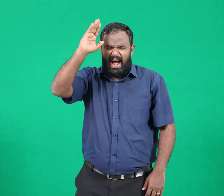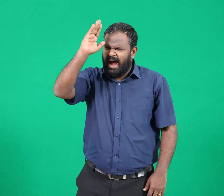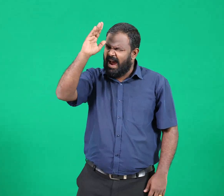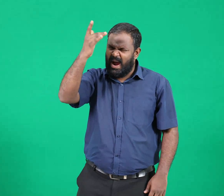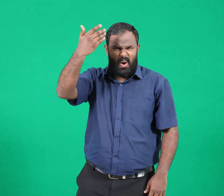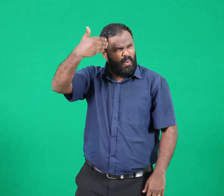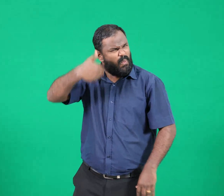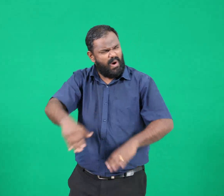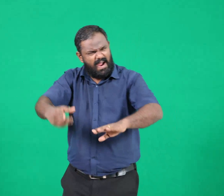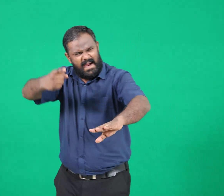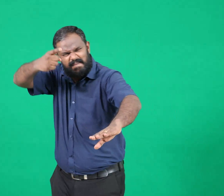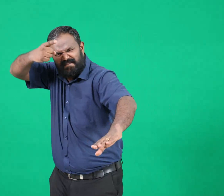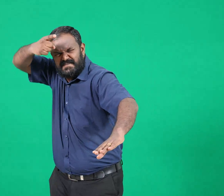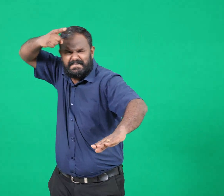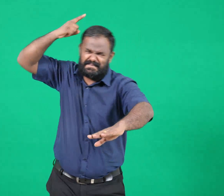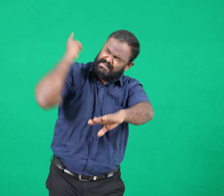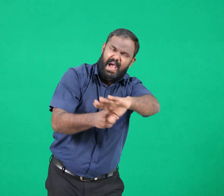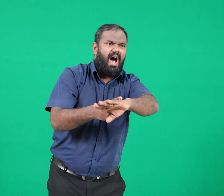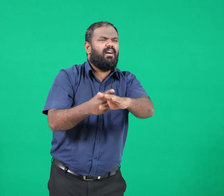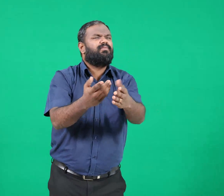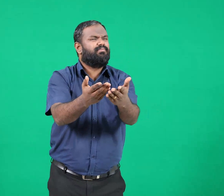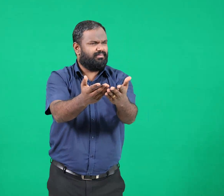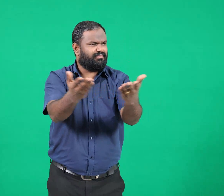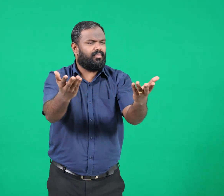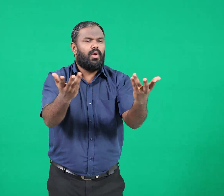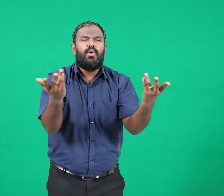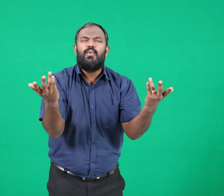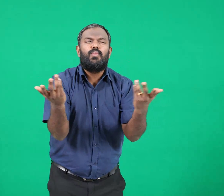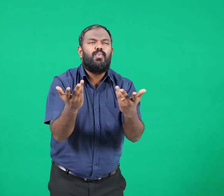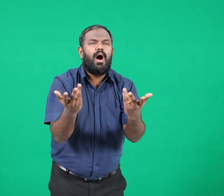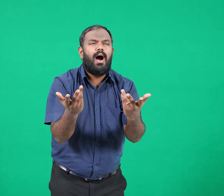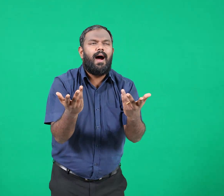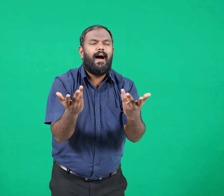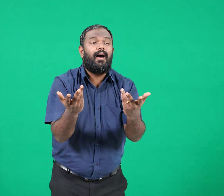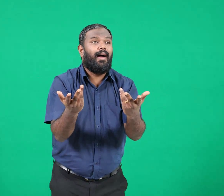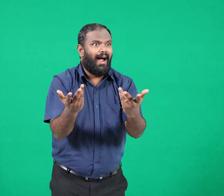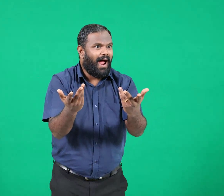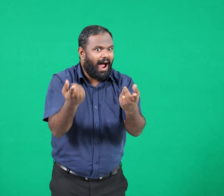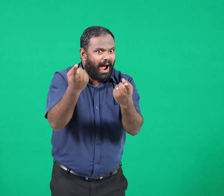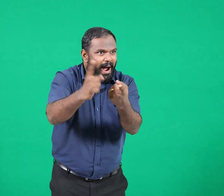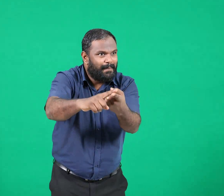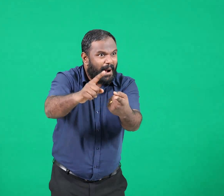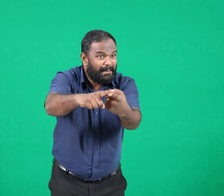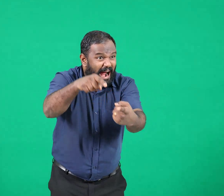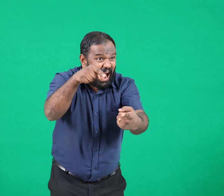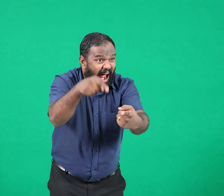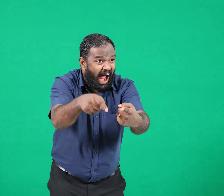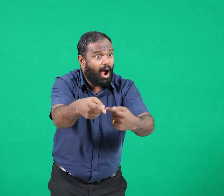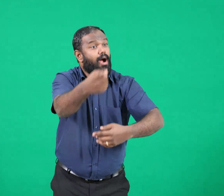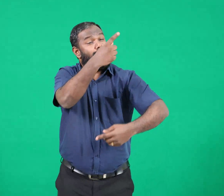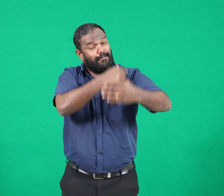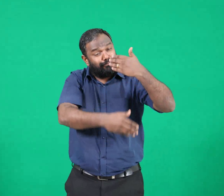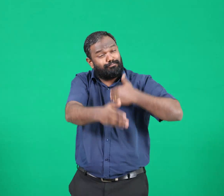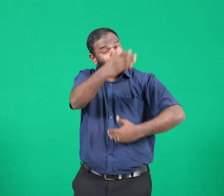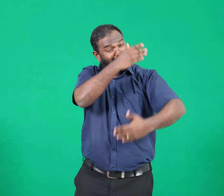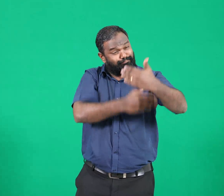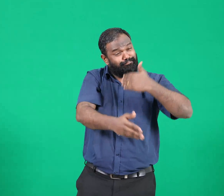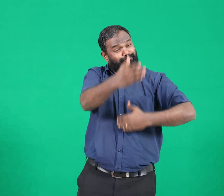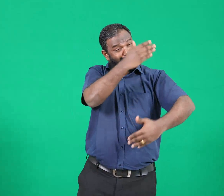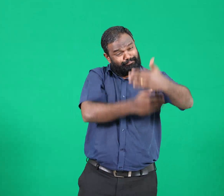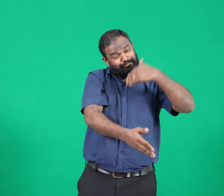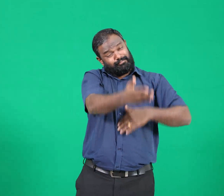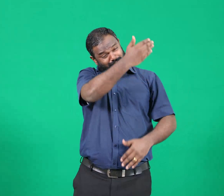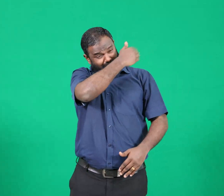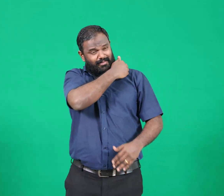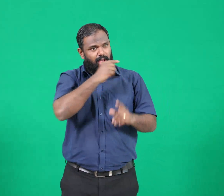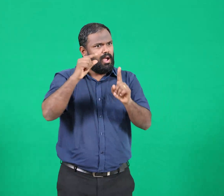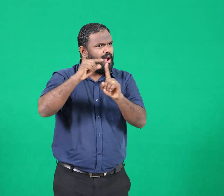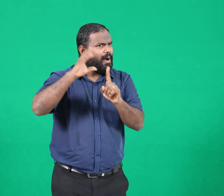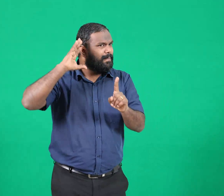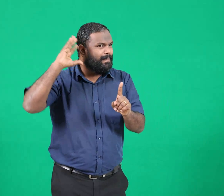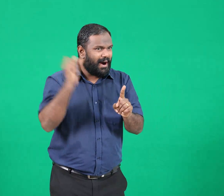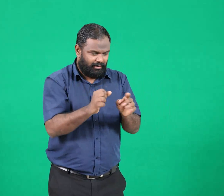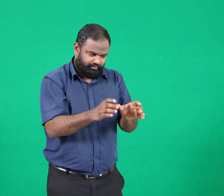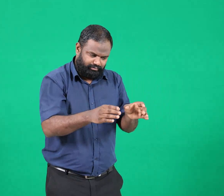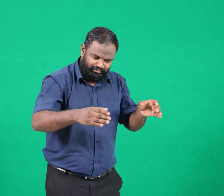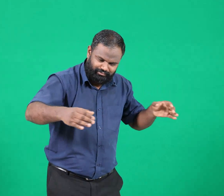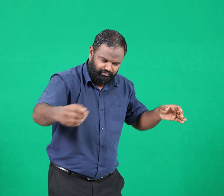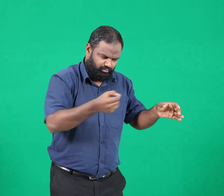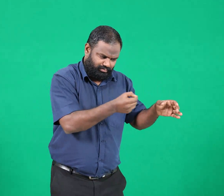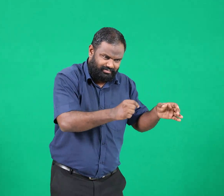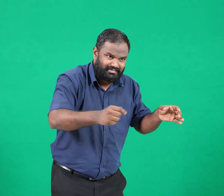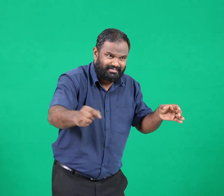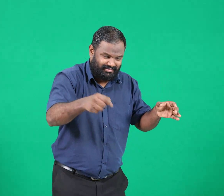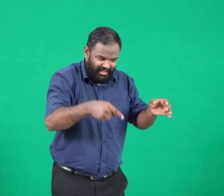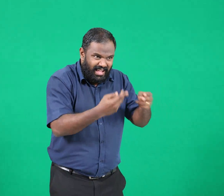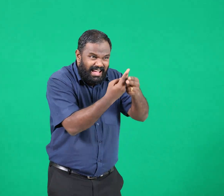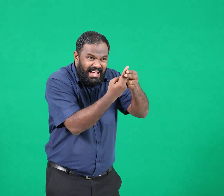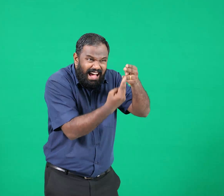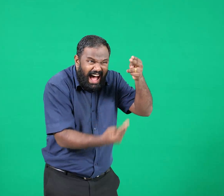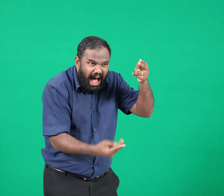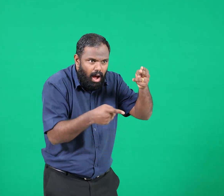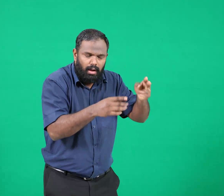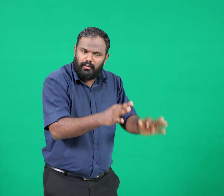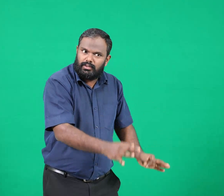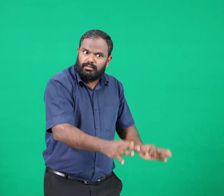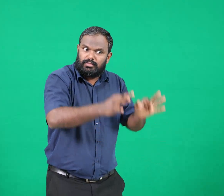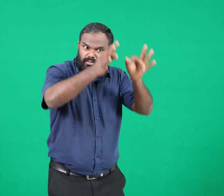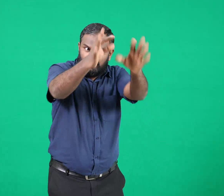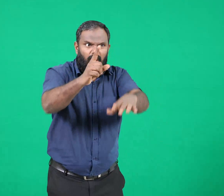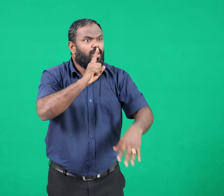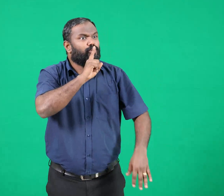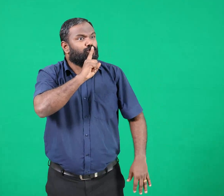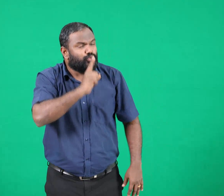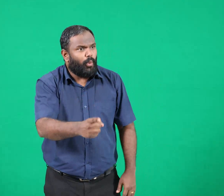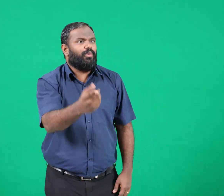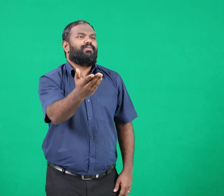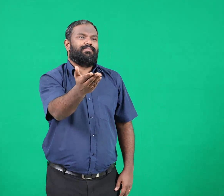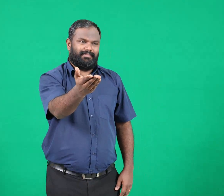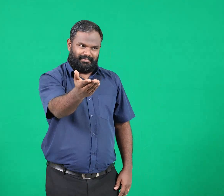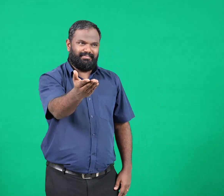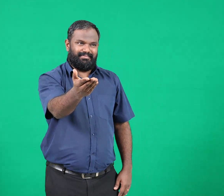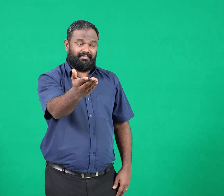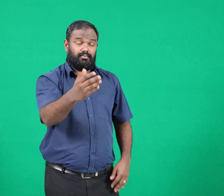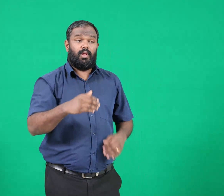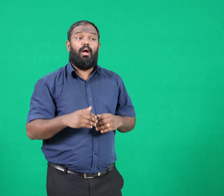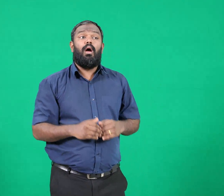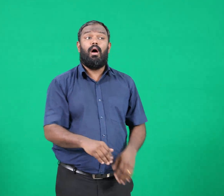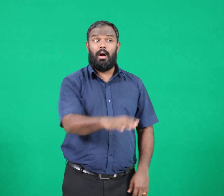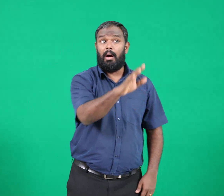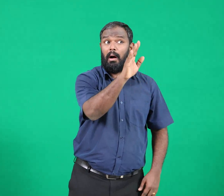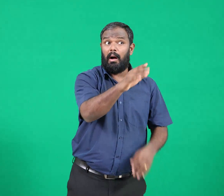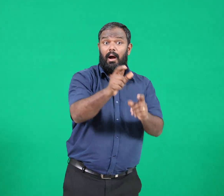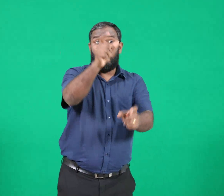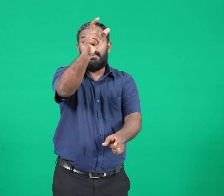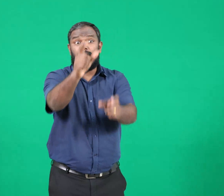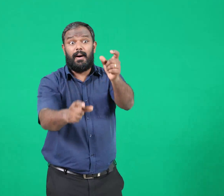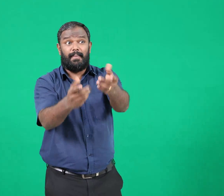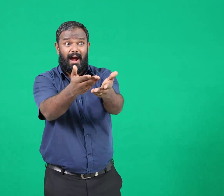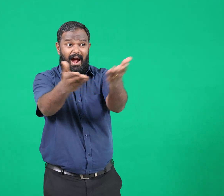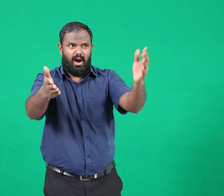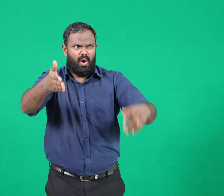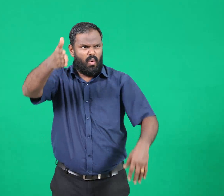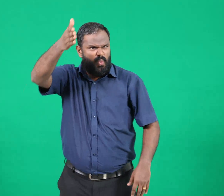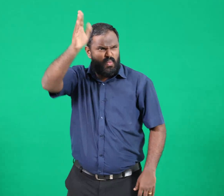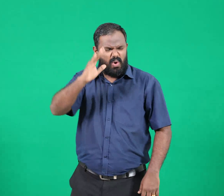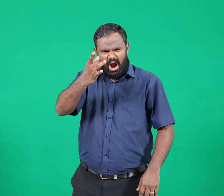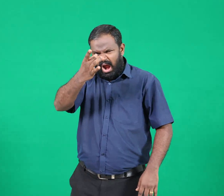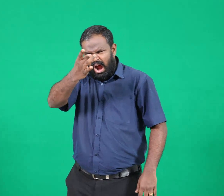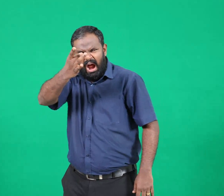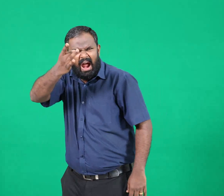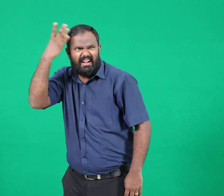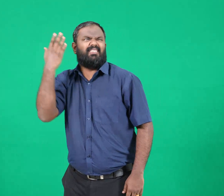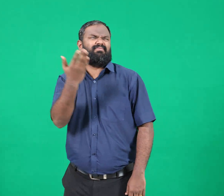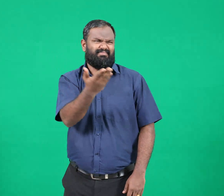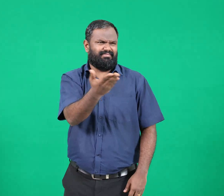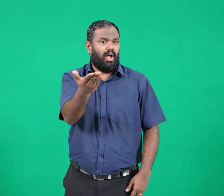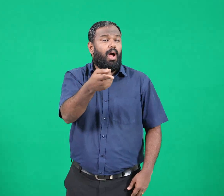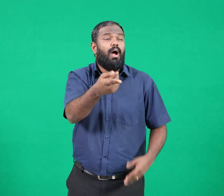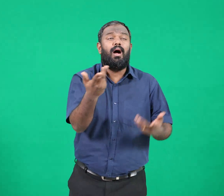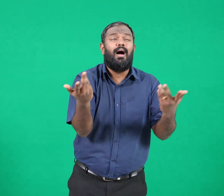How miserable those days will be for pregnant and nursing mothers!